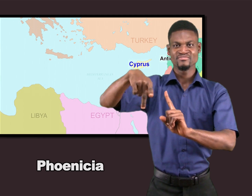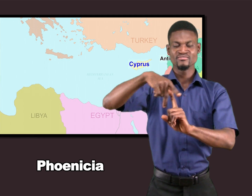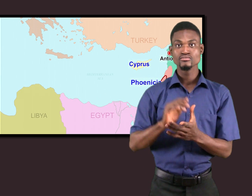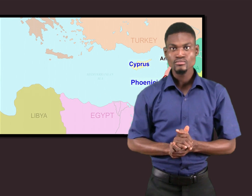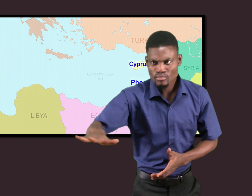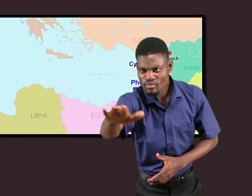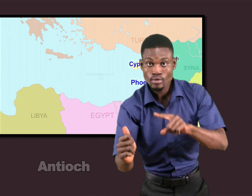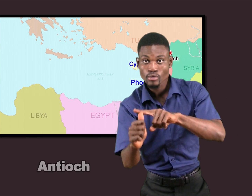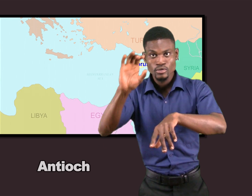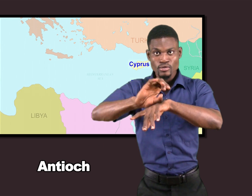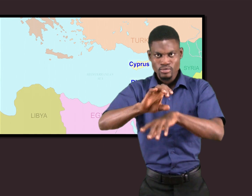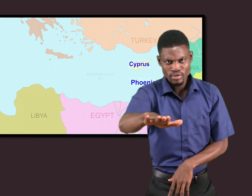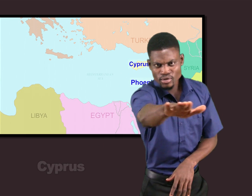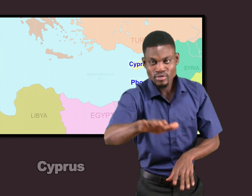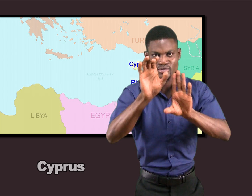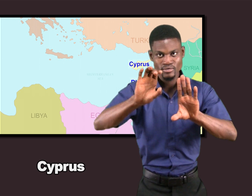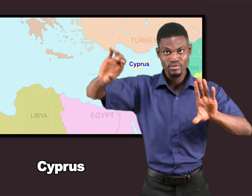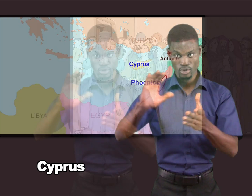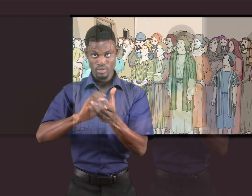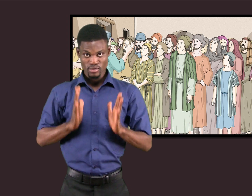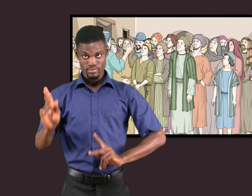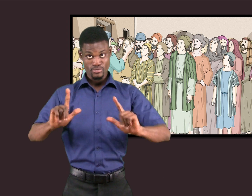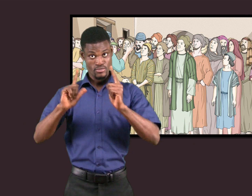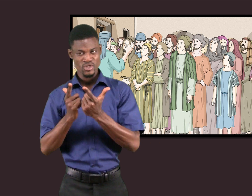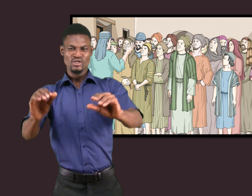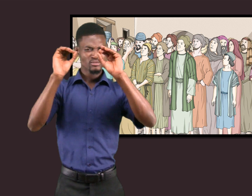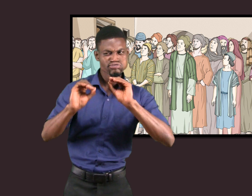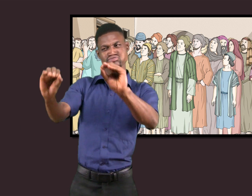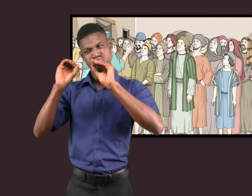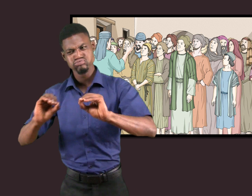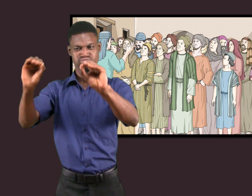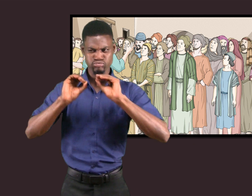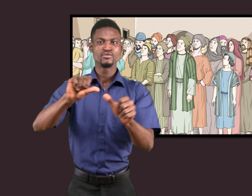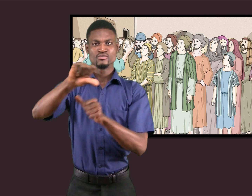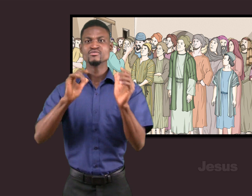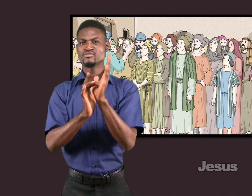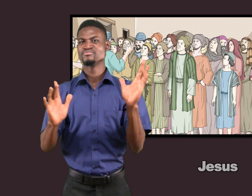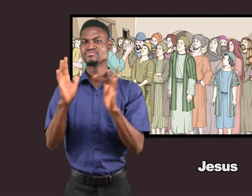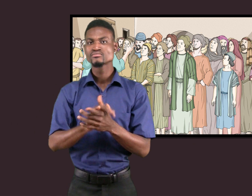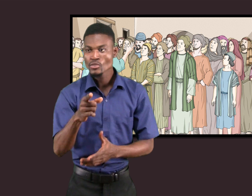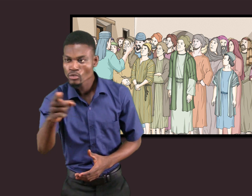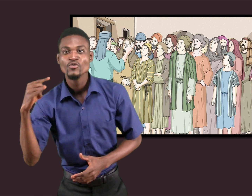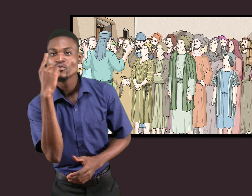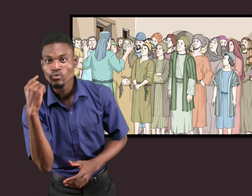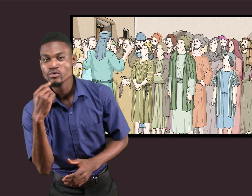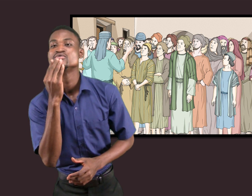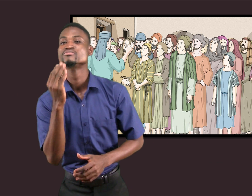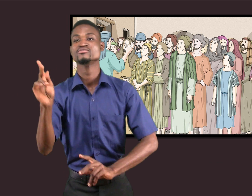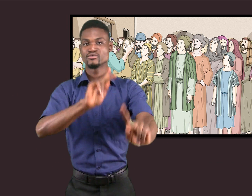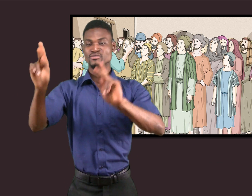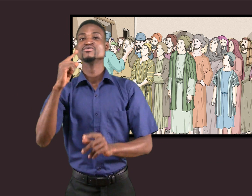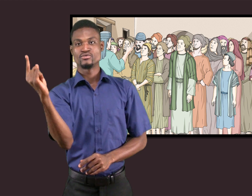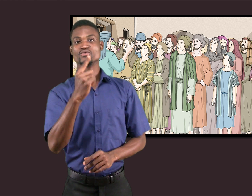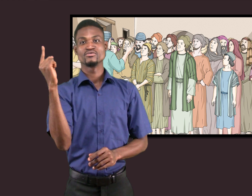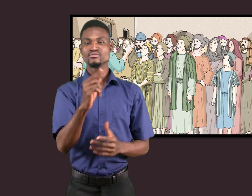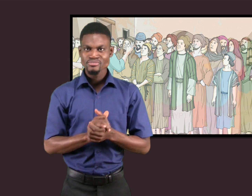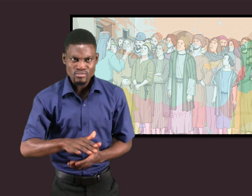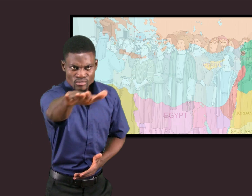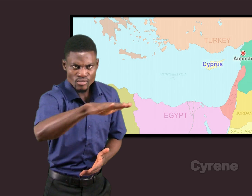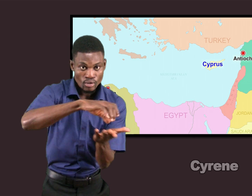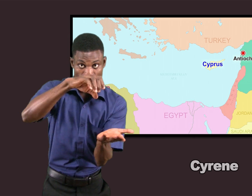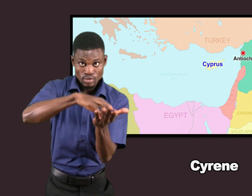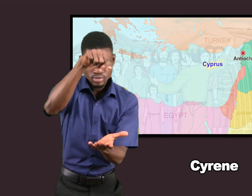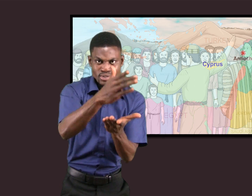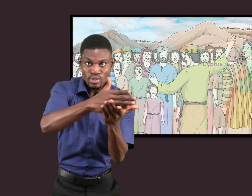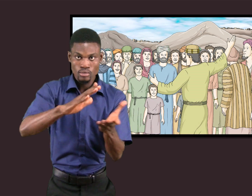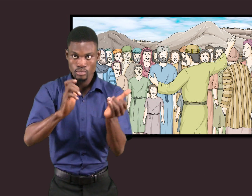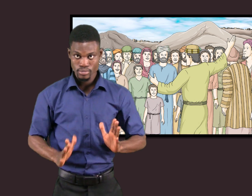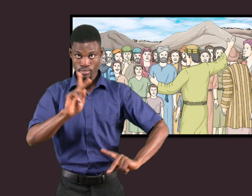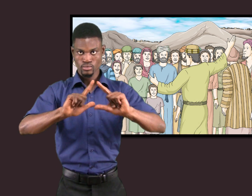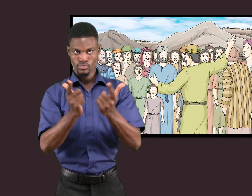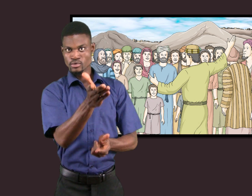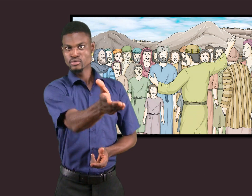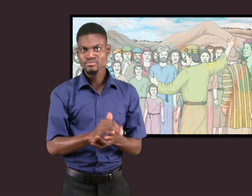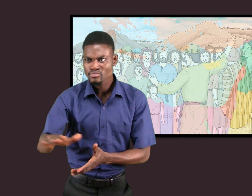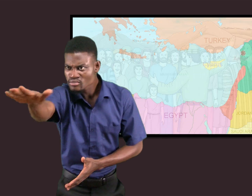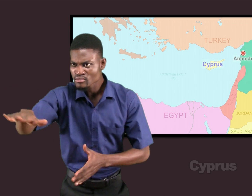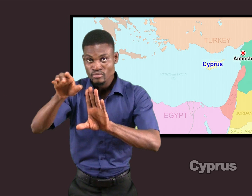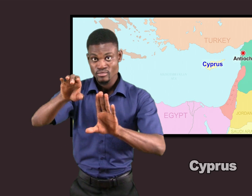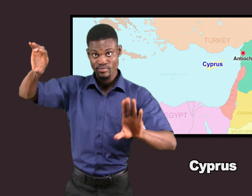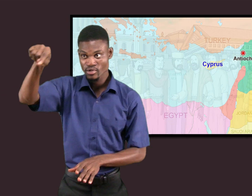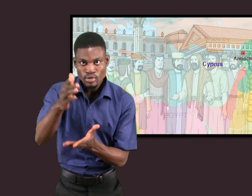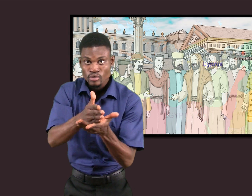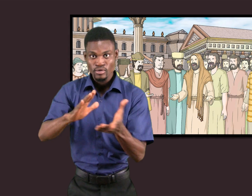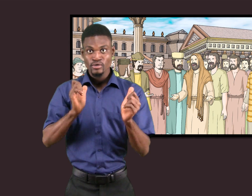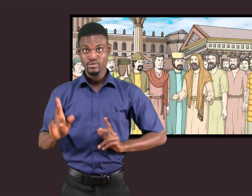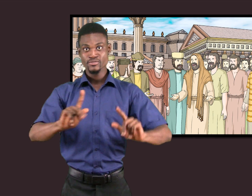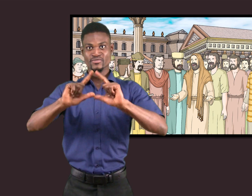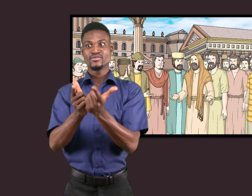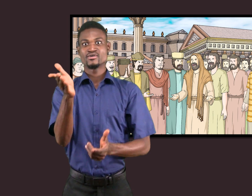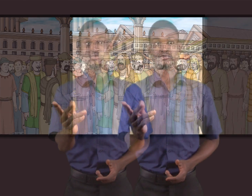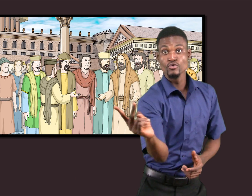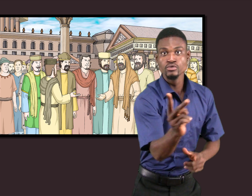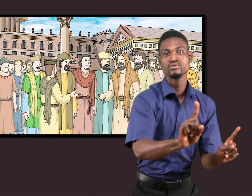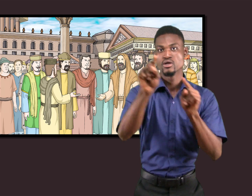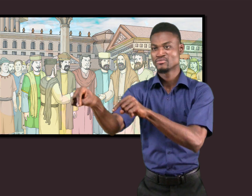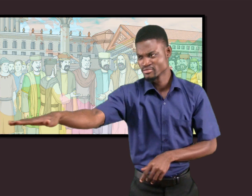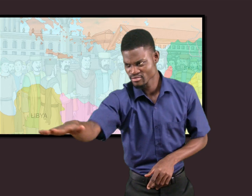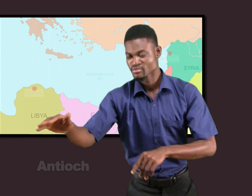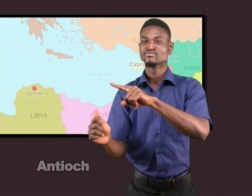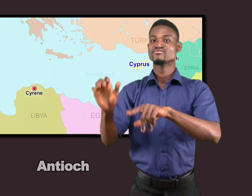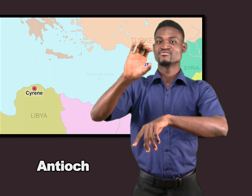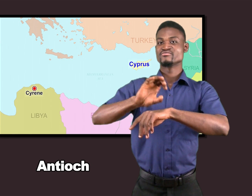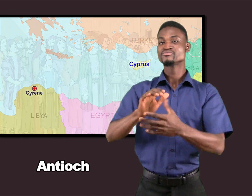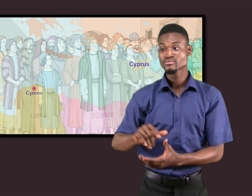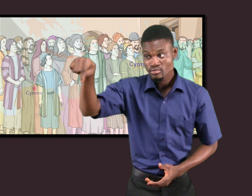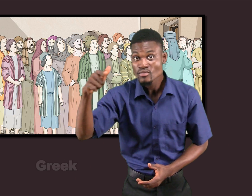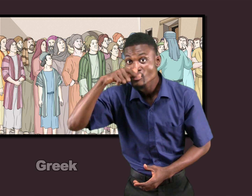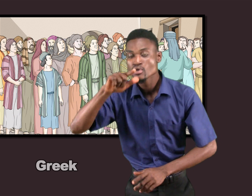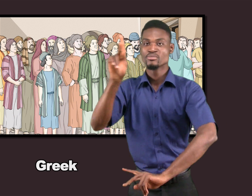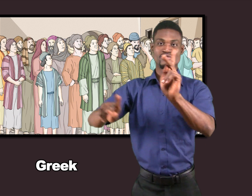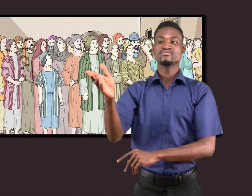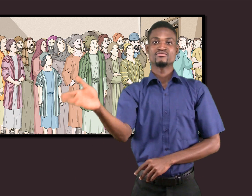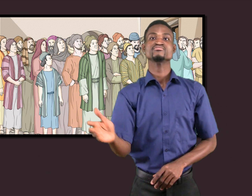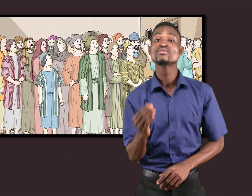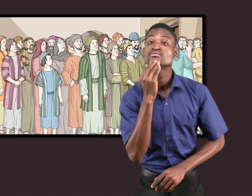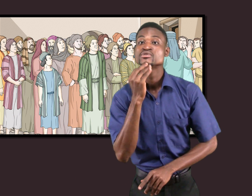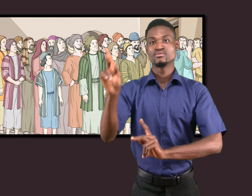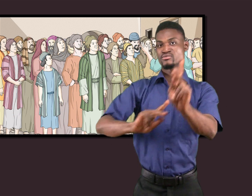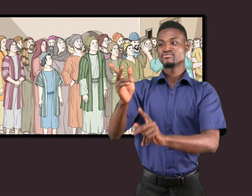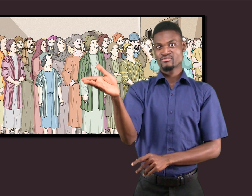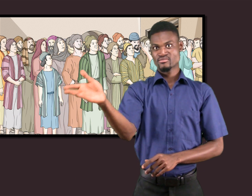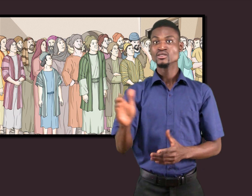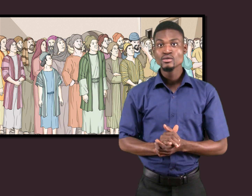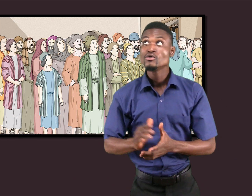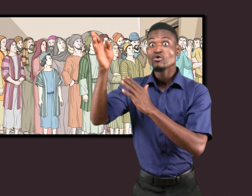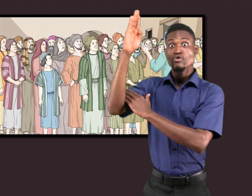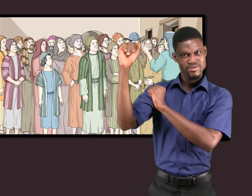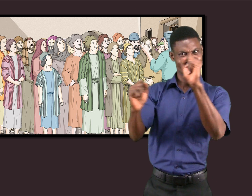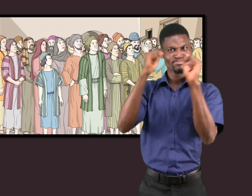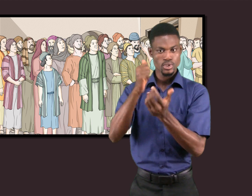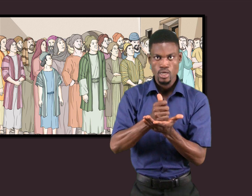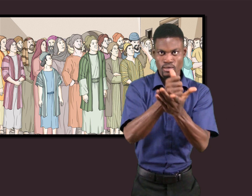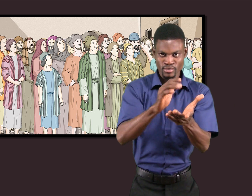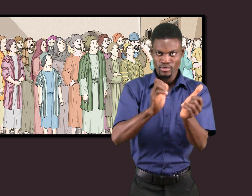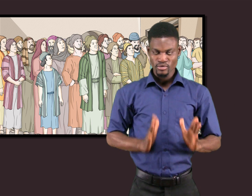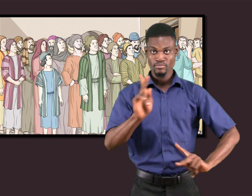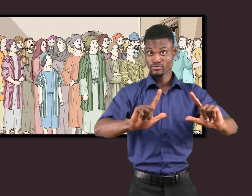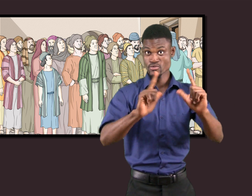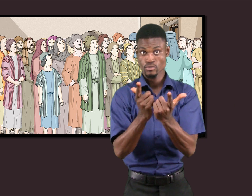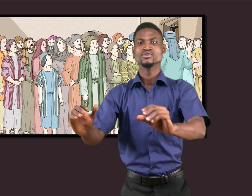But some of them, men from Cyprus and Cyrene, went to Antioch and began speaking to the Greeks as well, proclaiming the good news about the Lord Jesus.